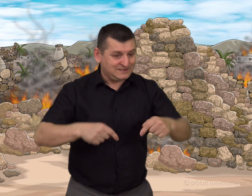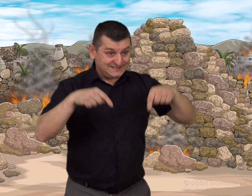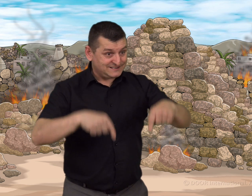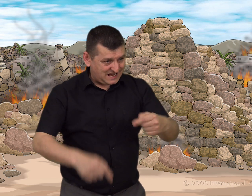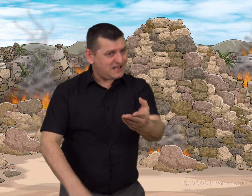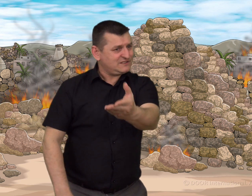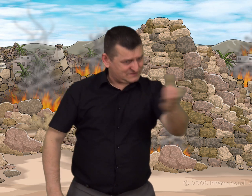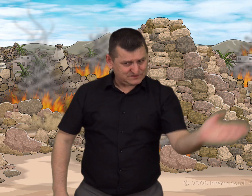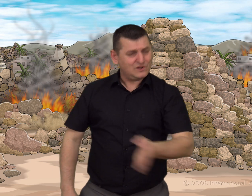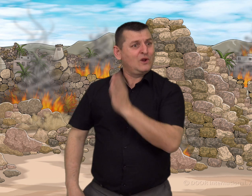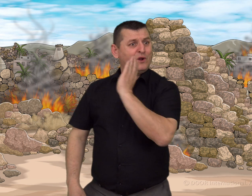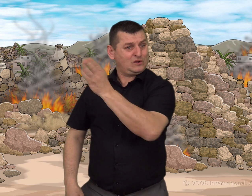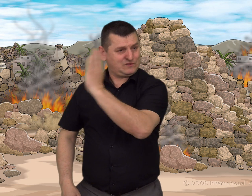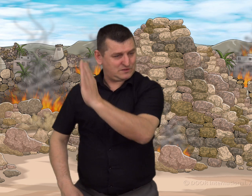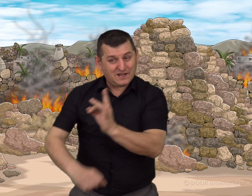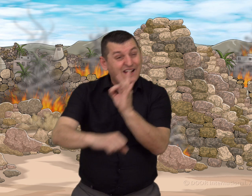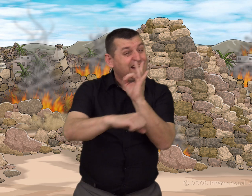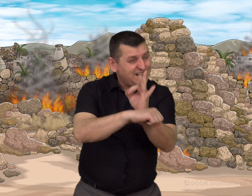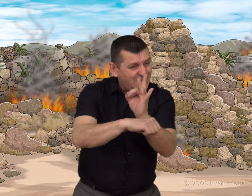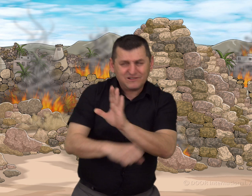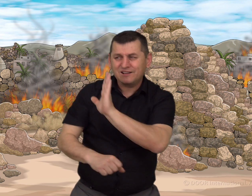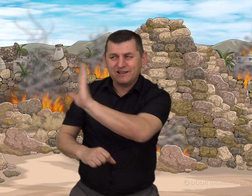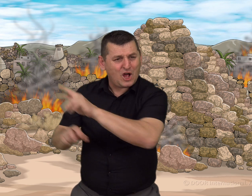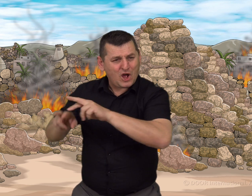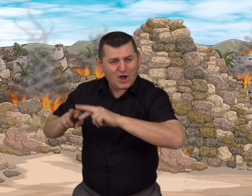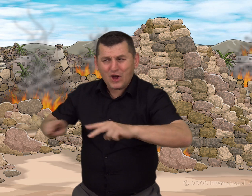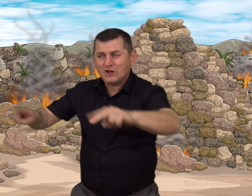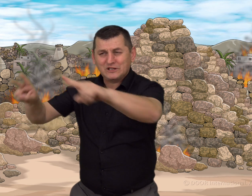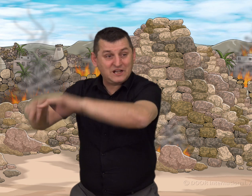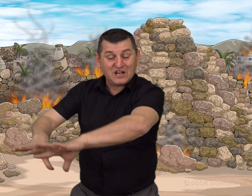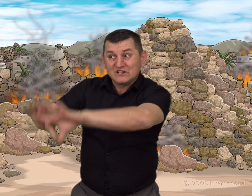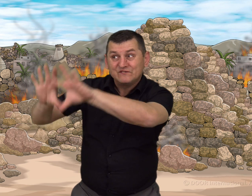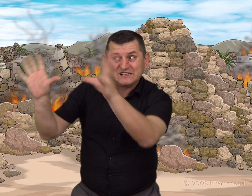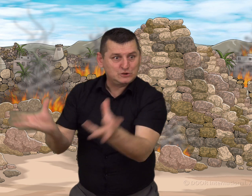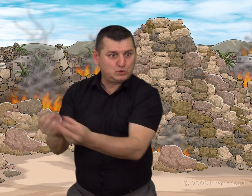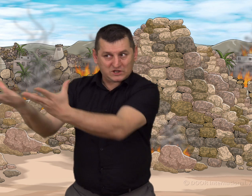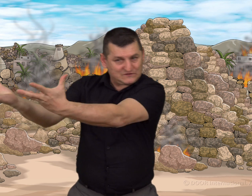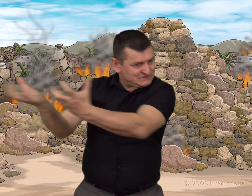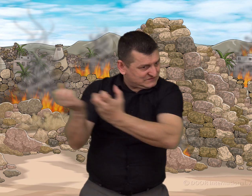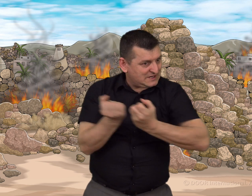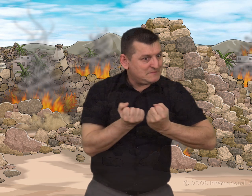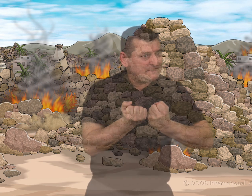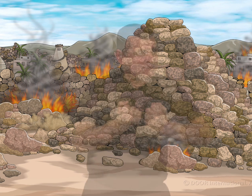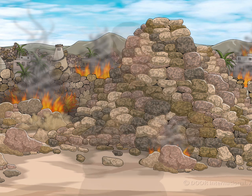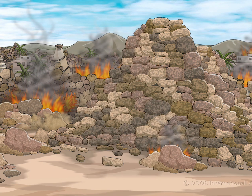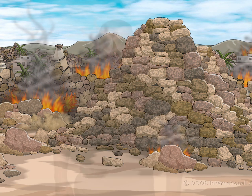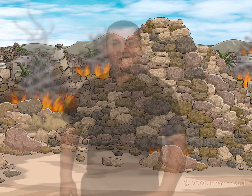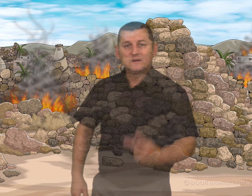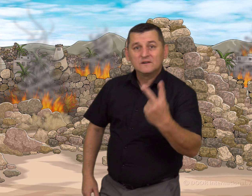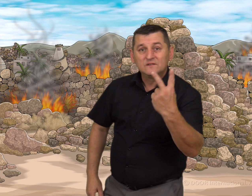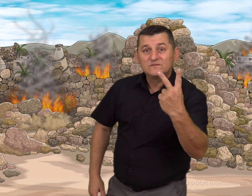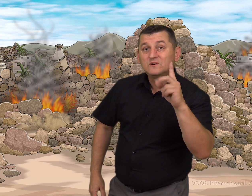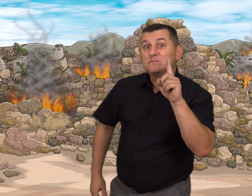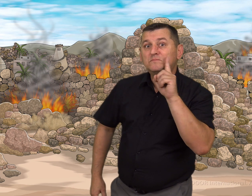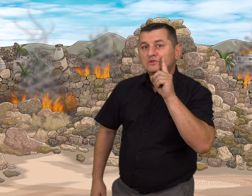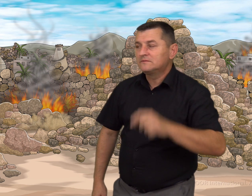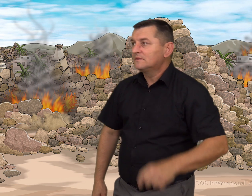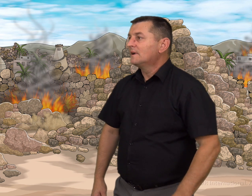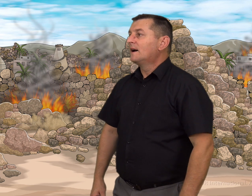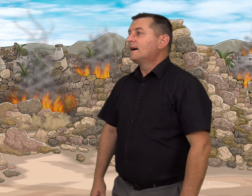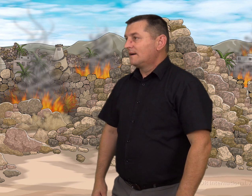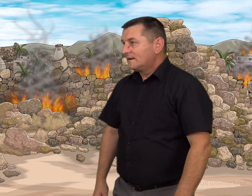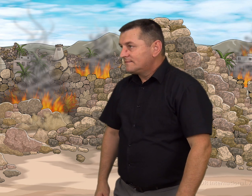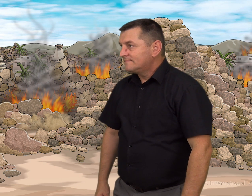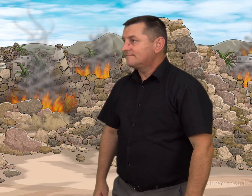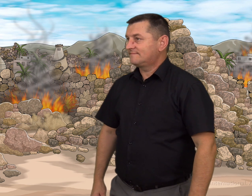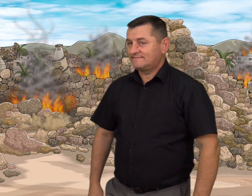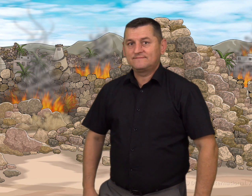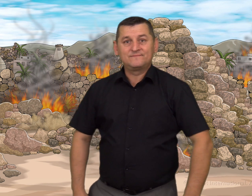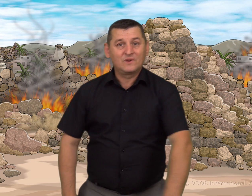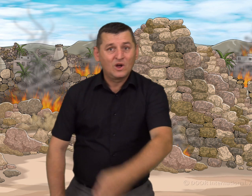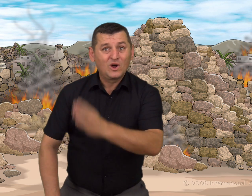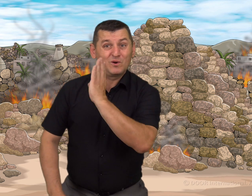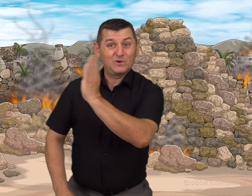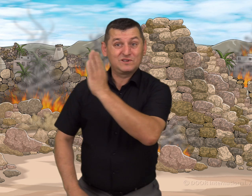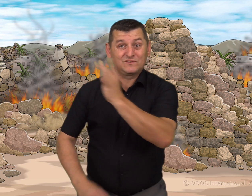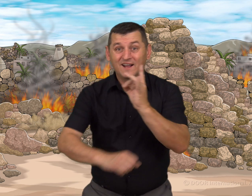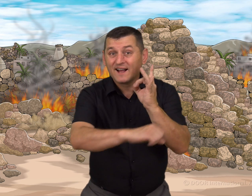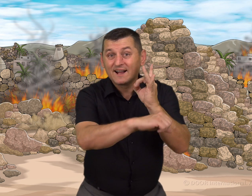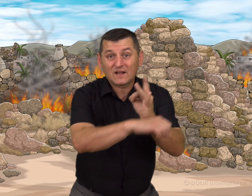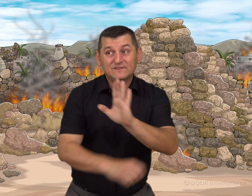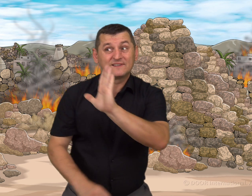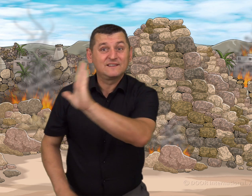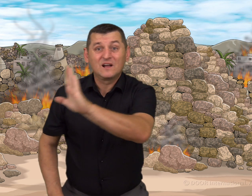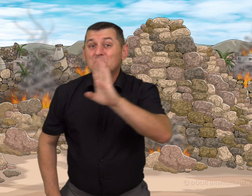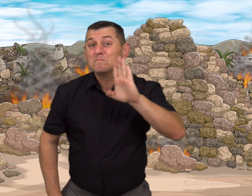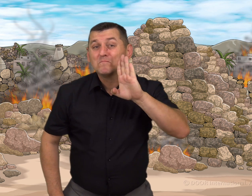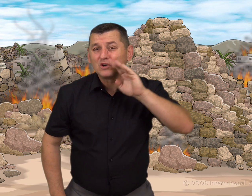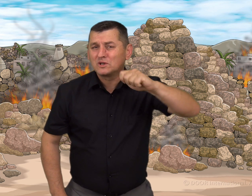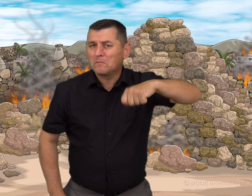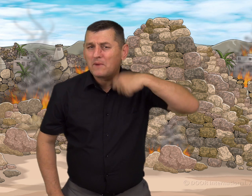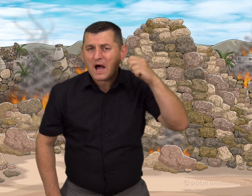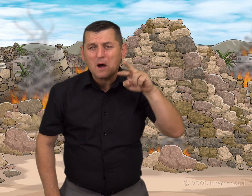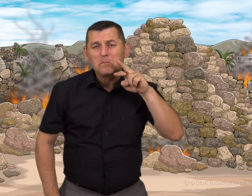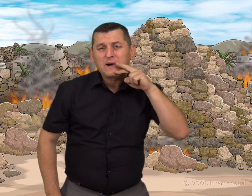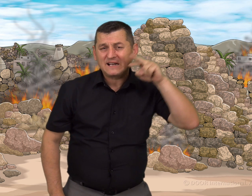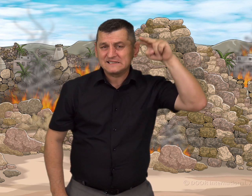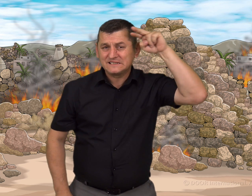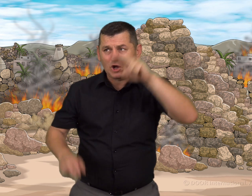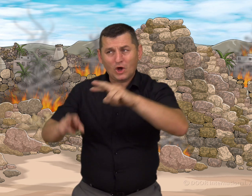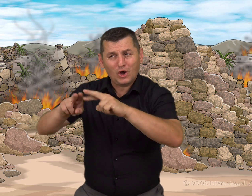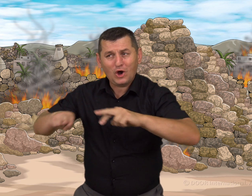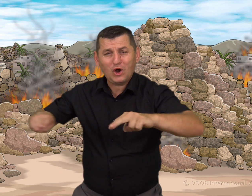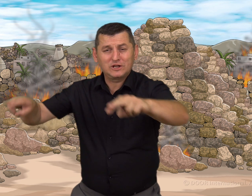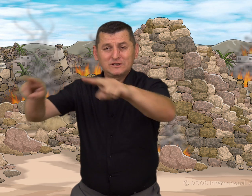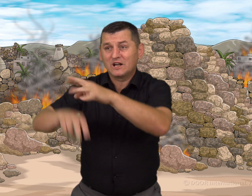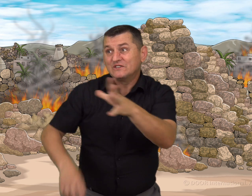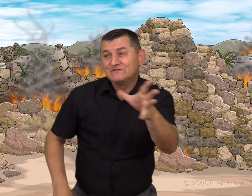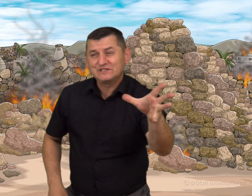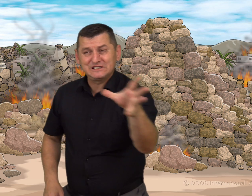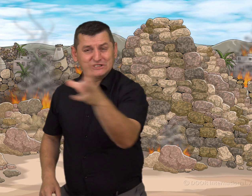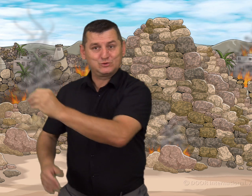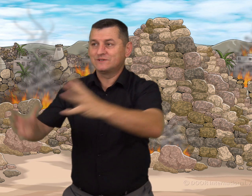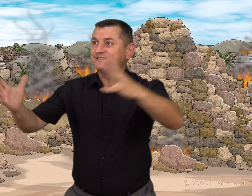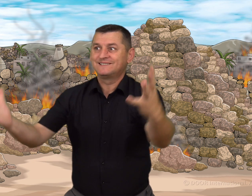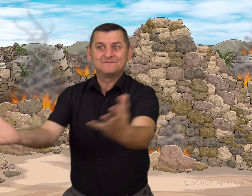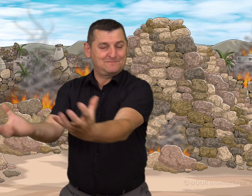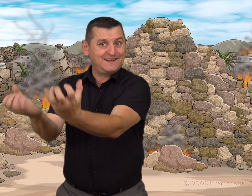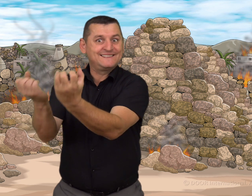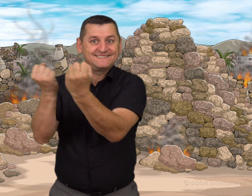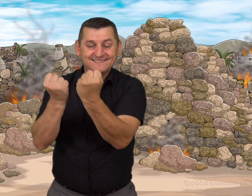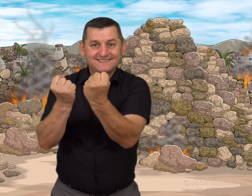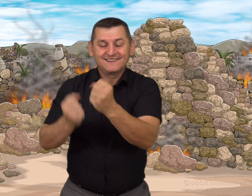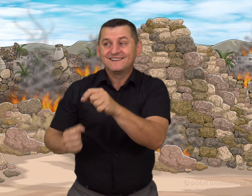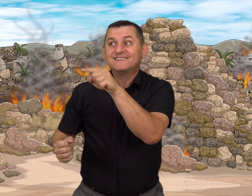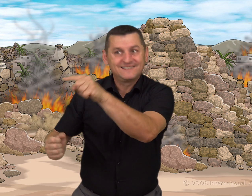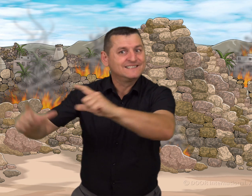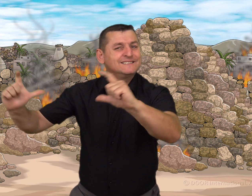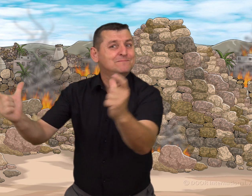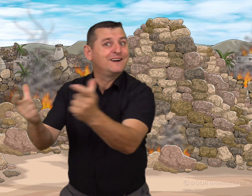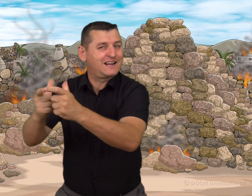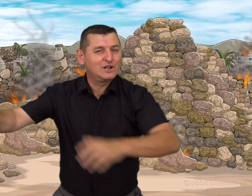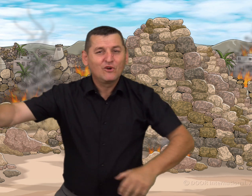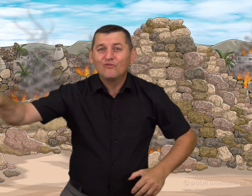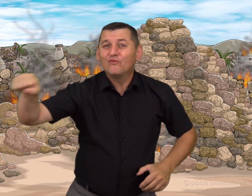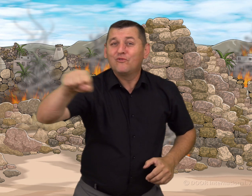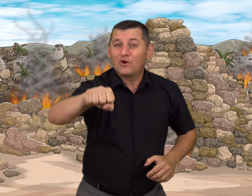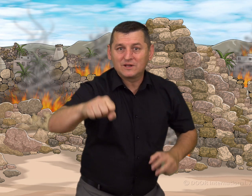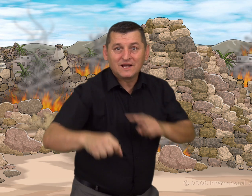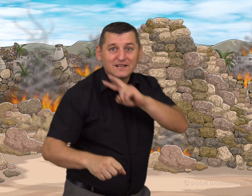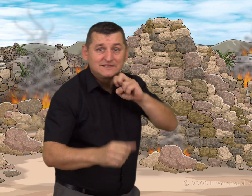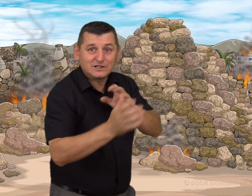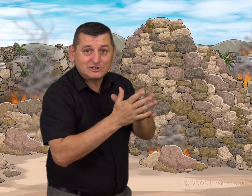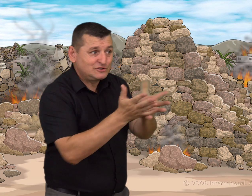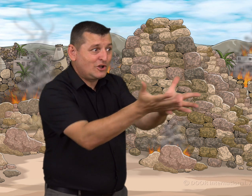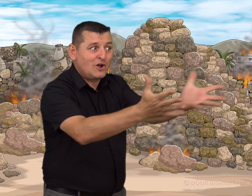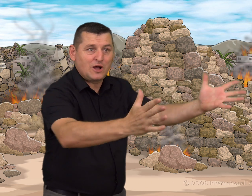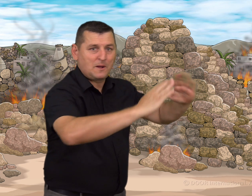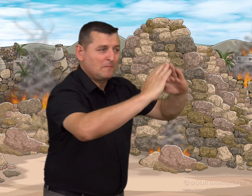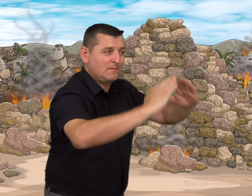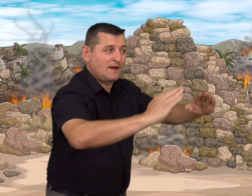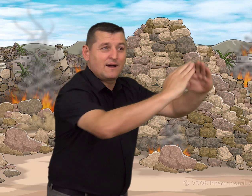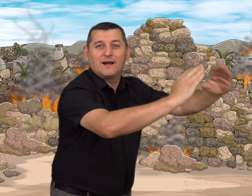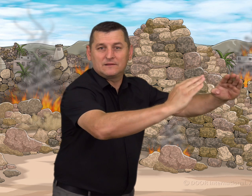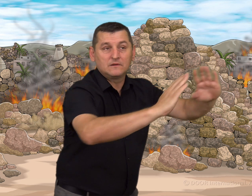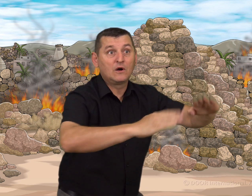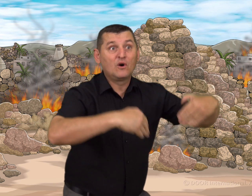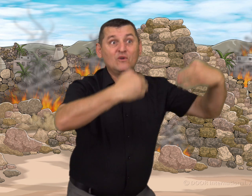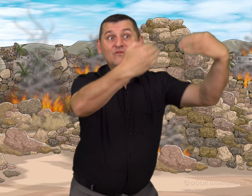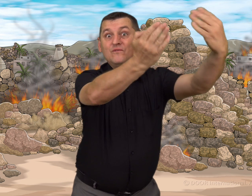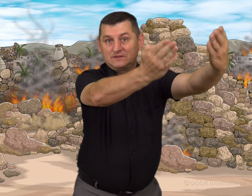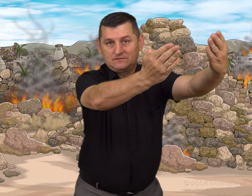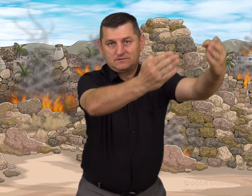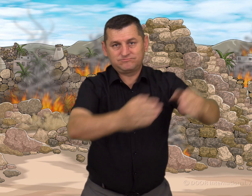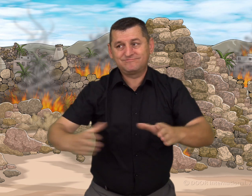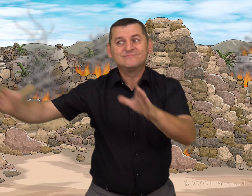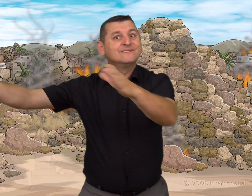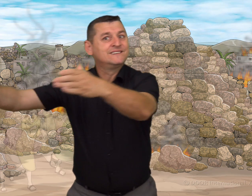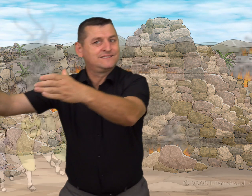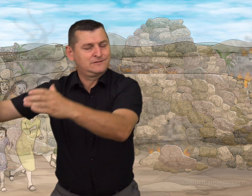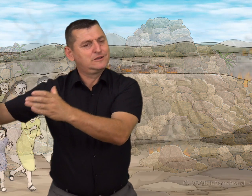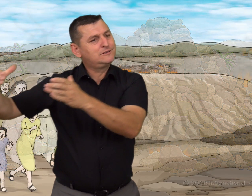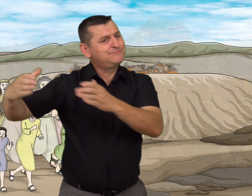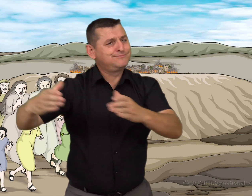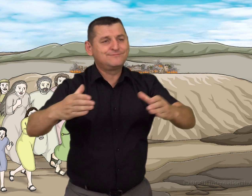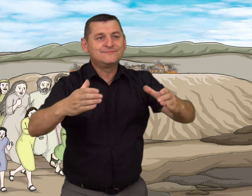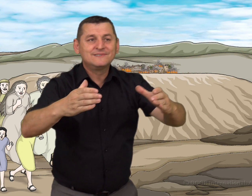Meanwhile, Joshua told the two men who had spied out the land, “Go into the house of the prostitute and bring out the woman and all who are with her, just as you promised her.”